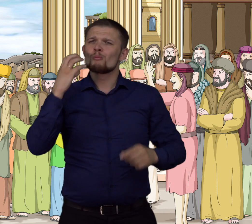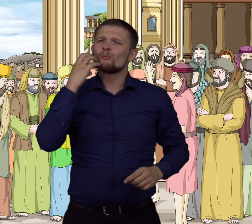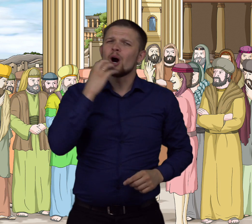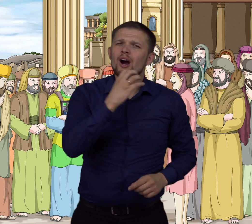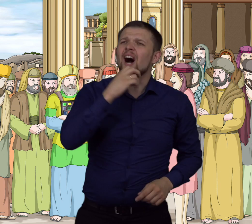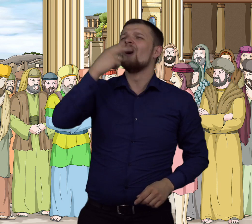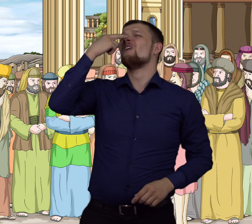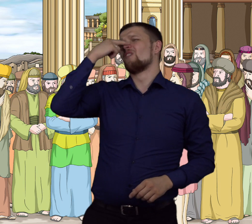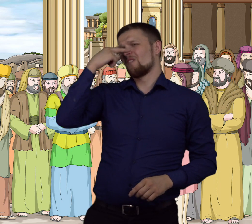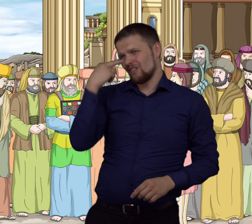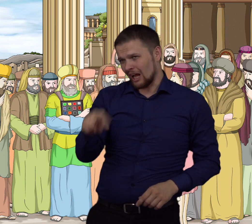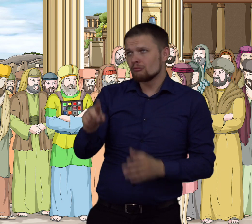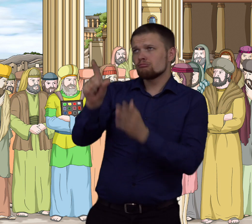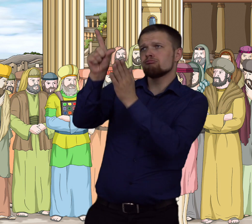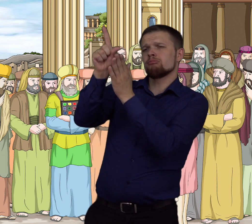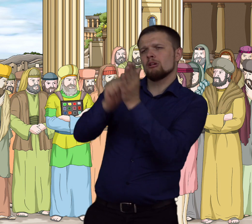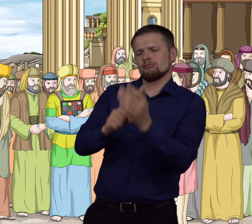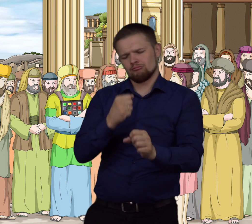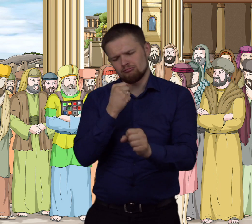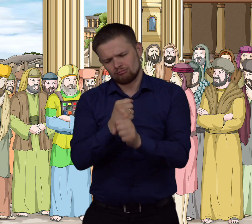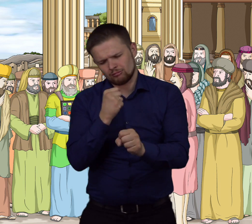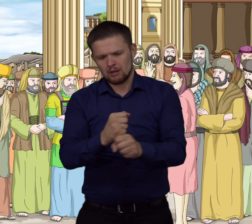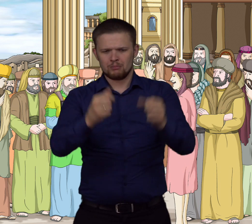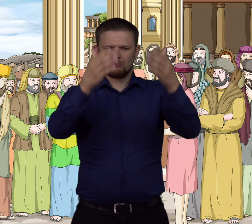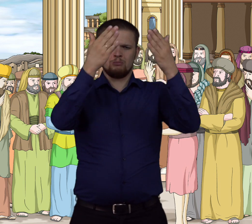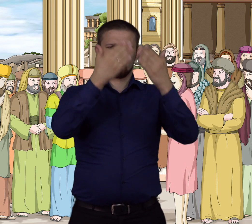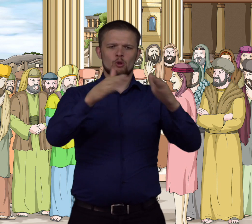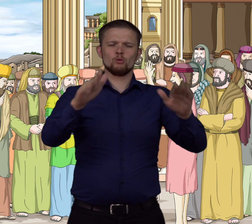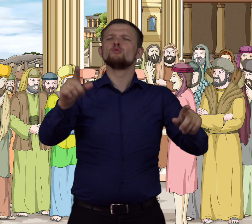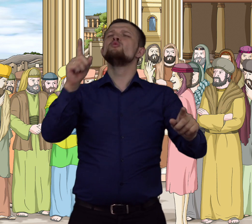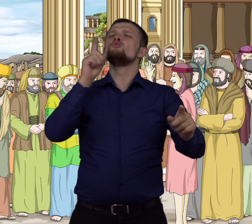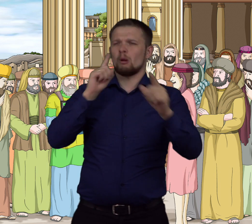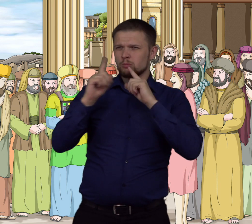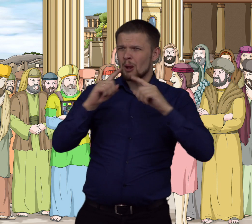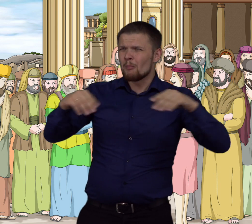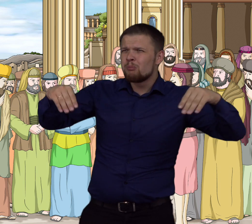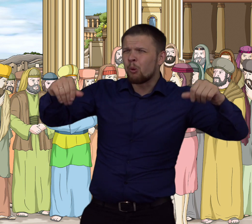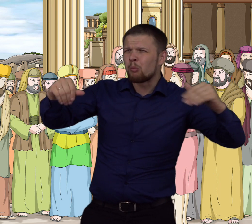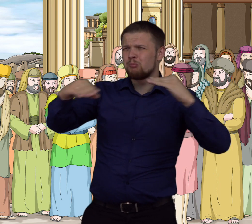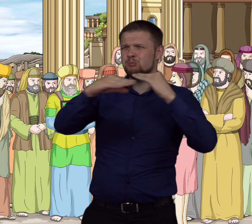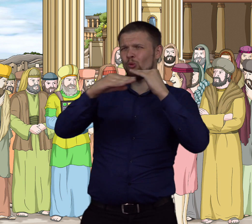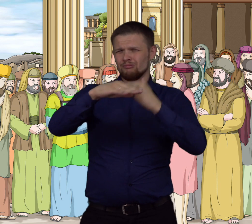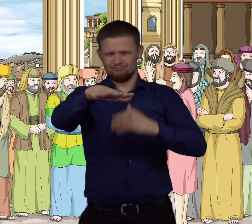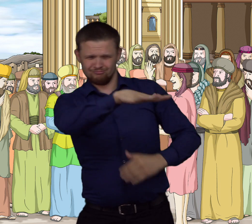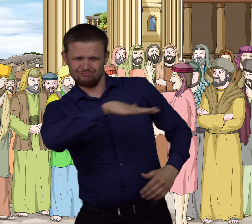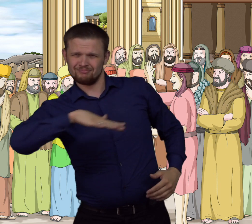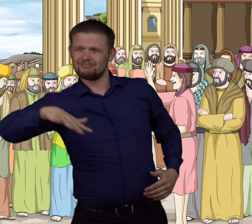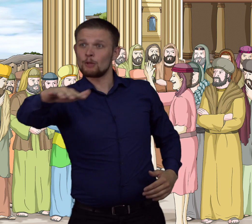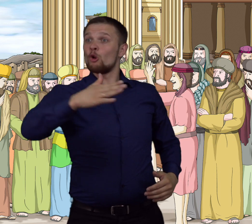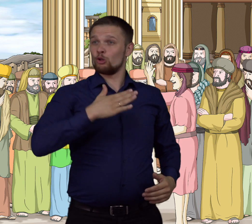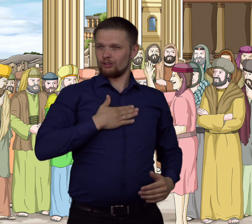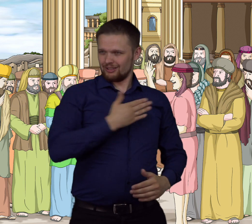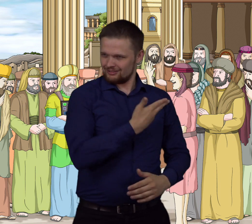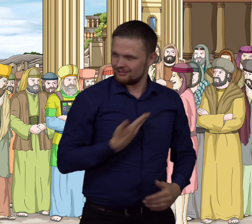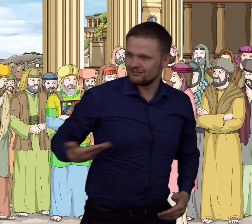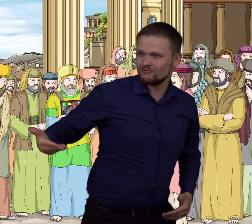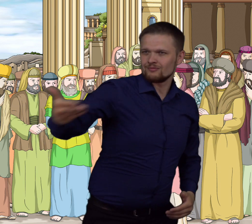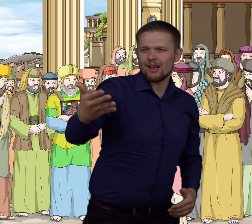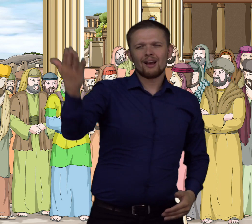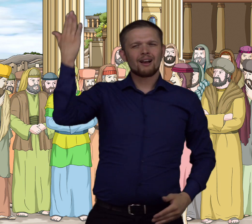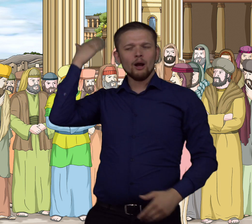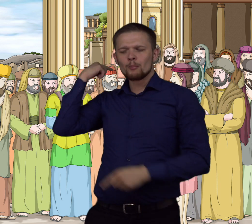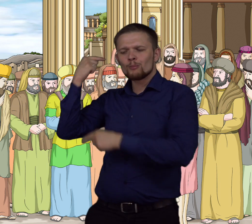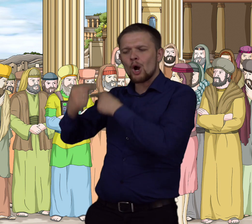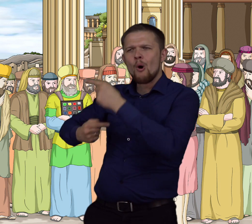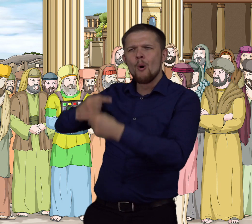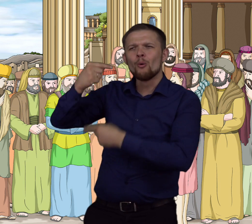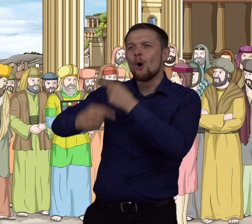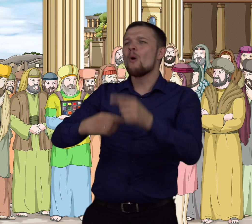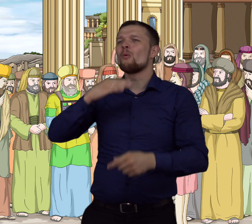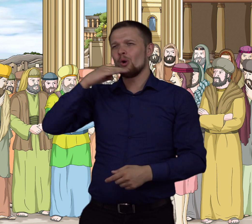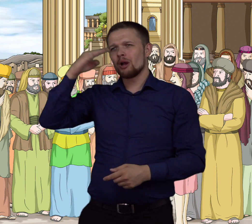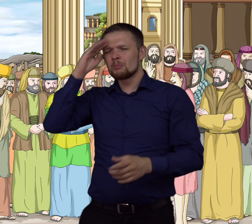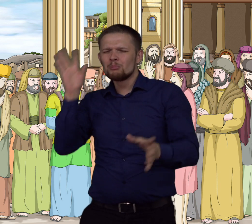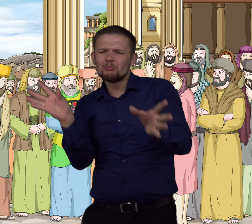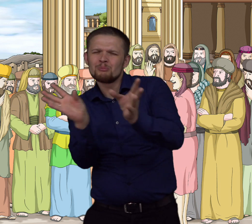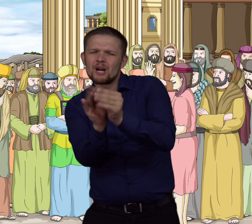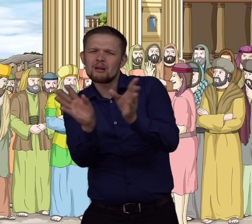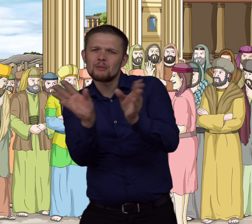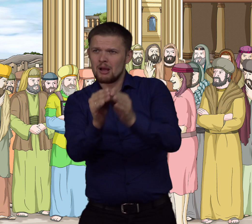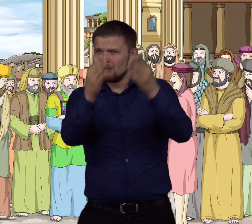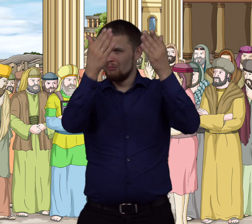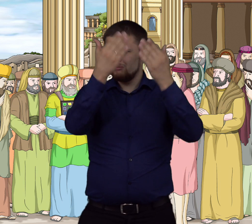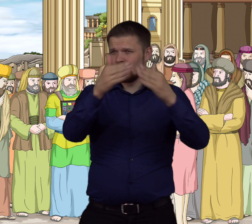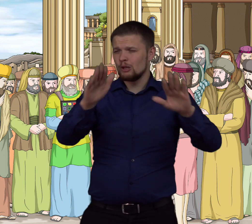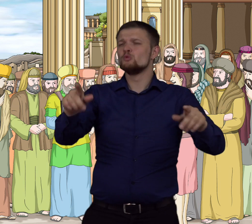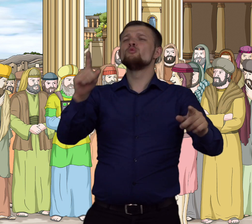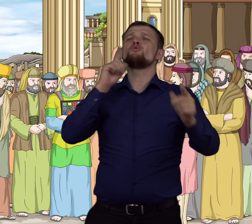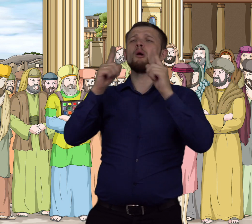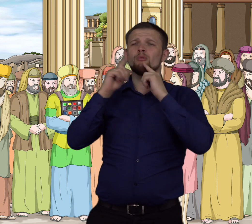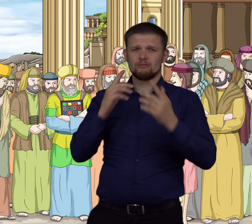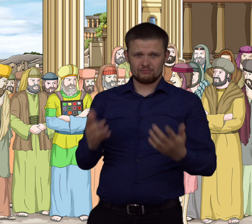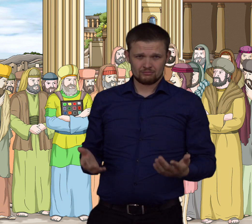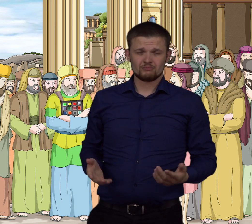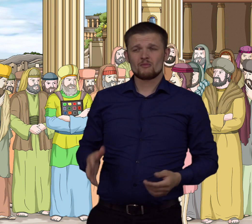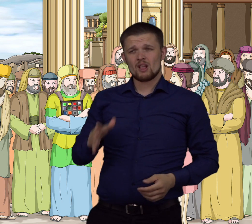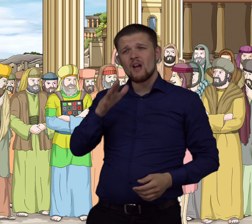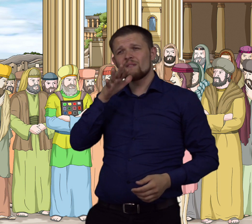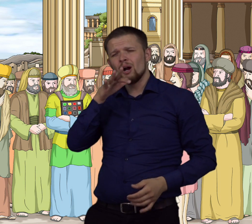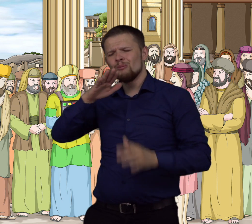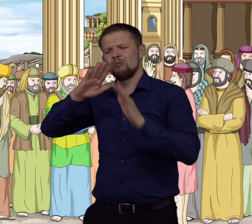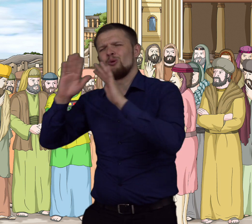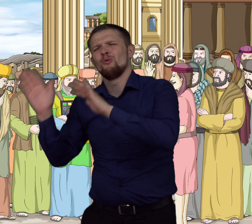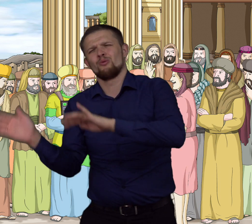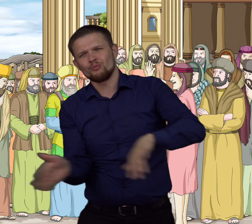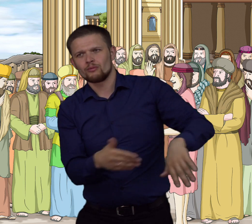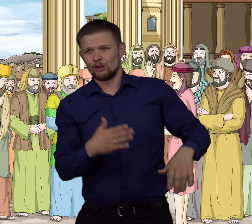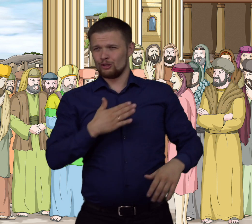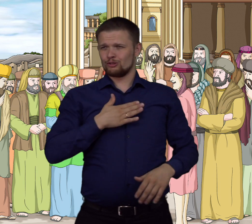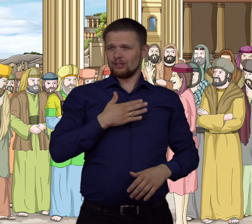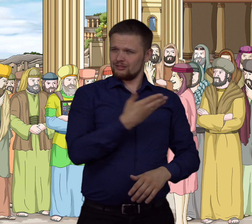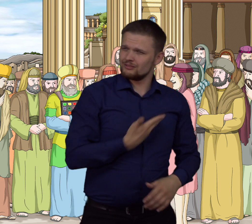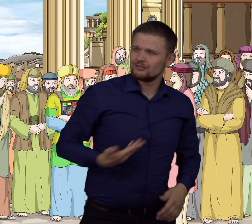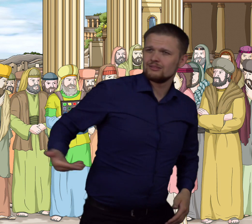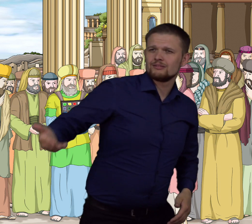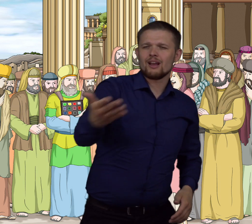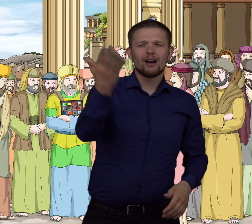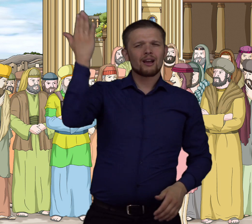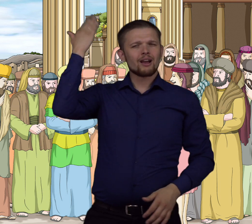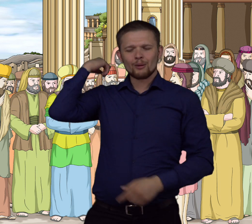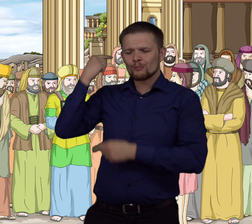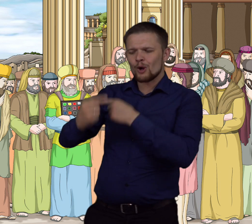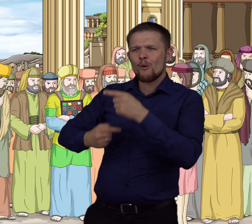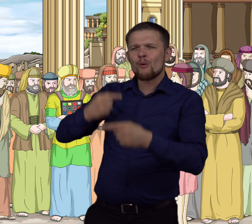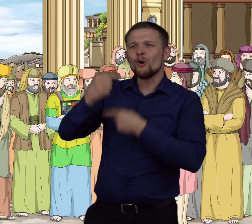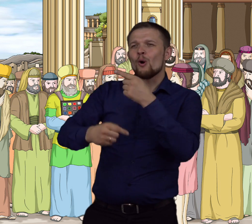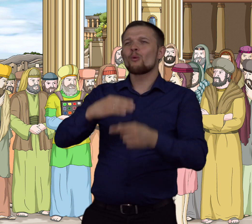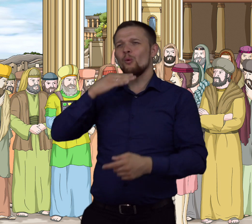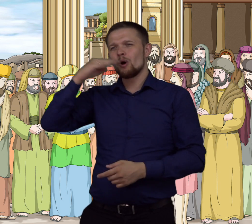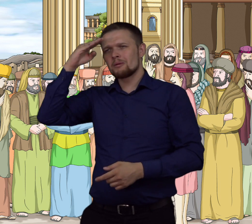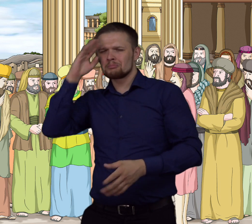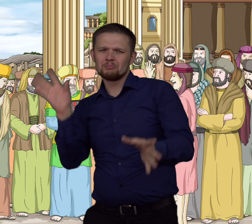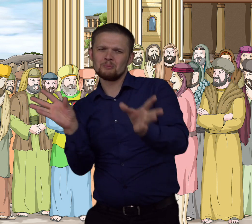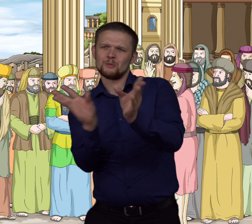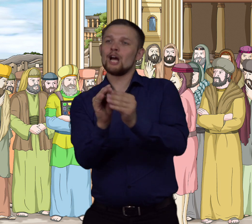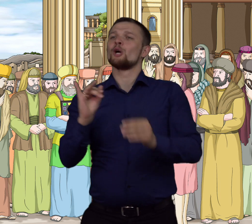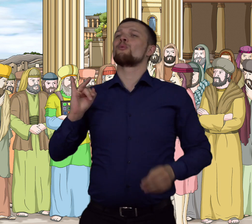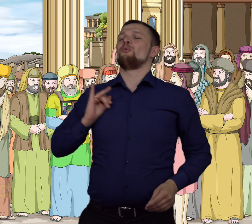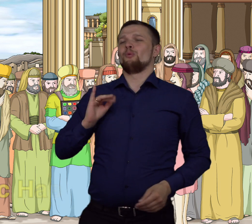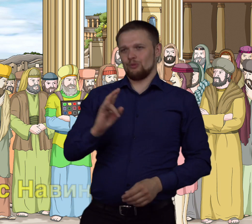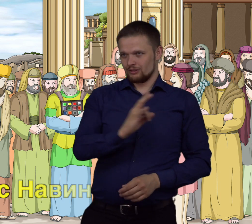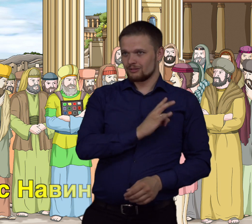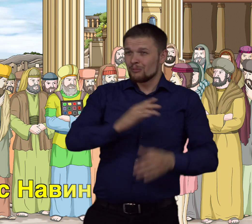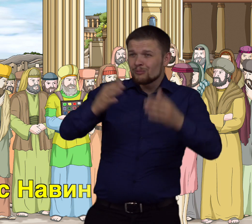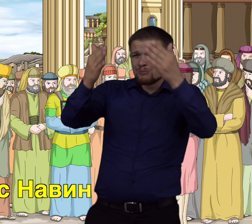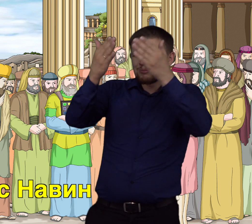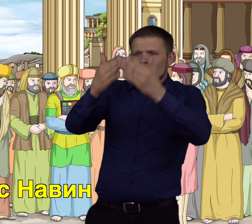It was constructed exactly as God had directed Moses, according to the pattern he had seen.